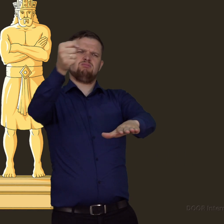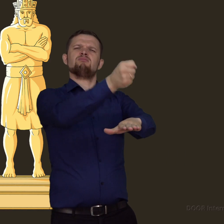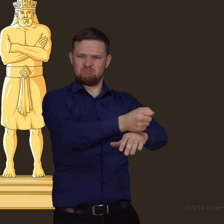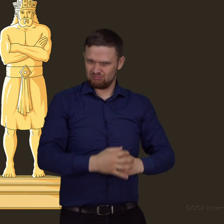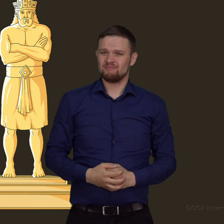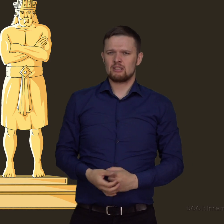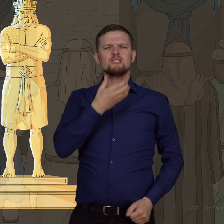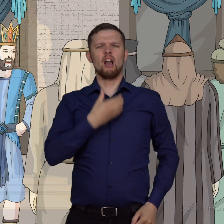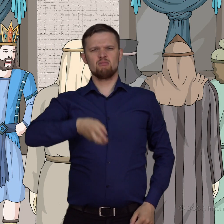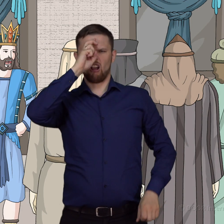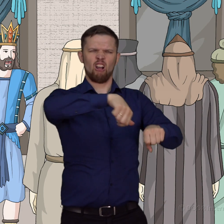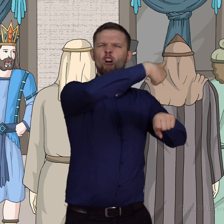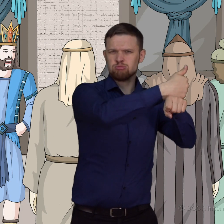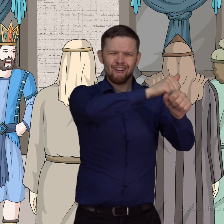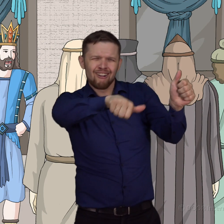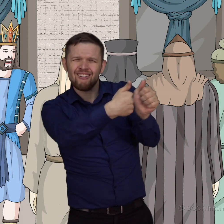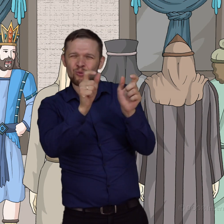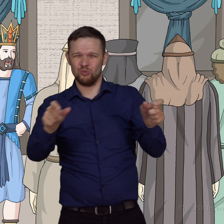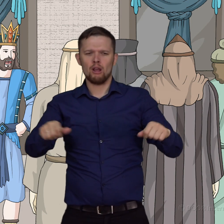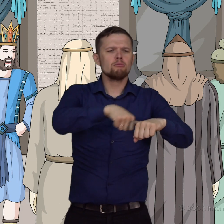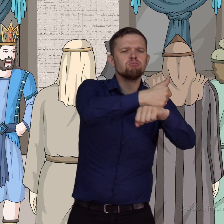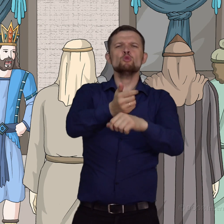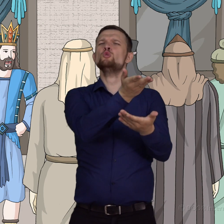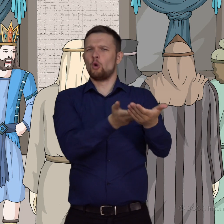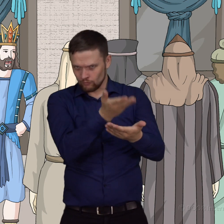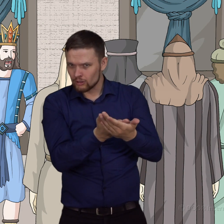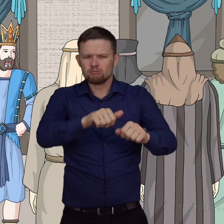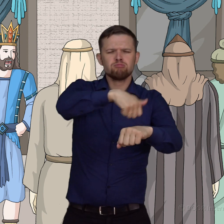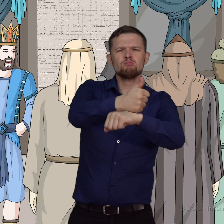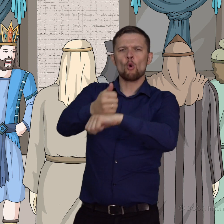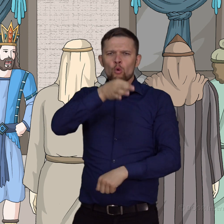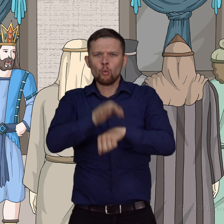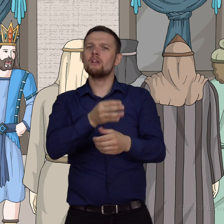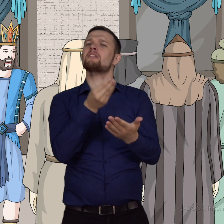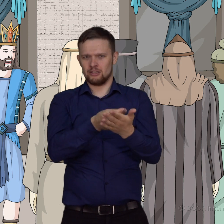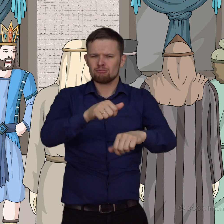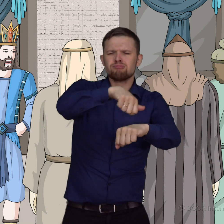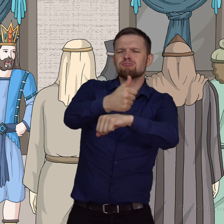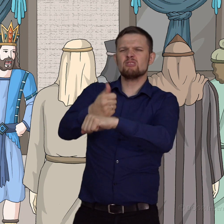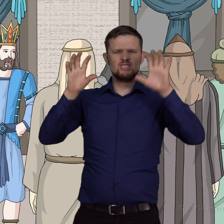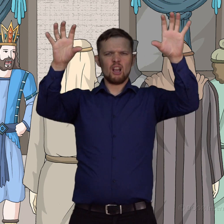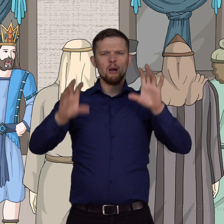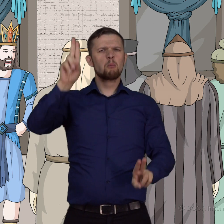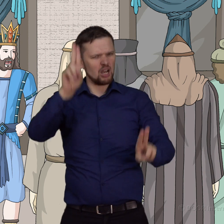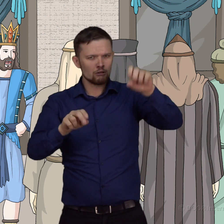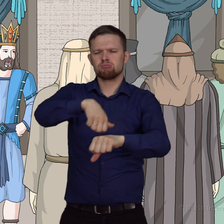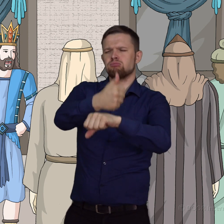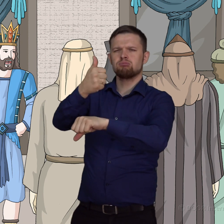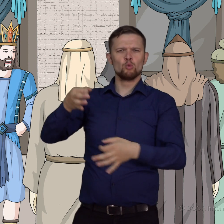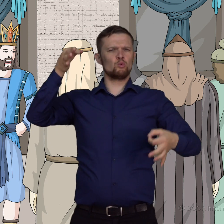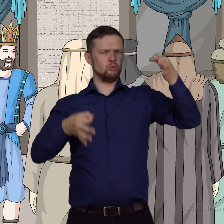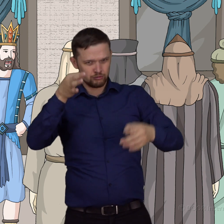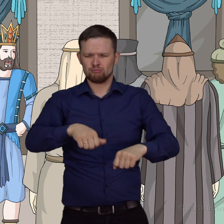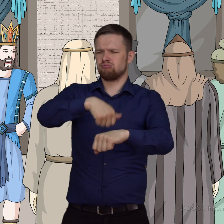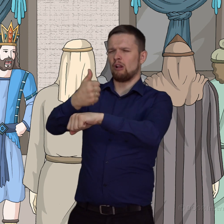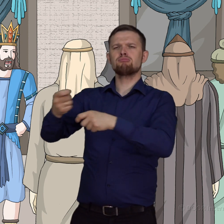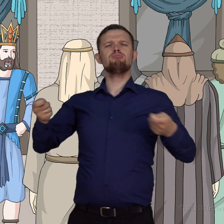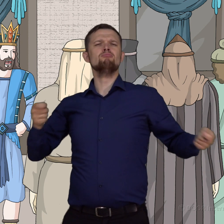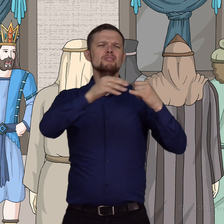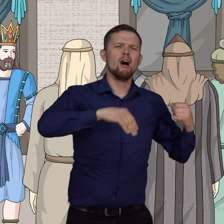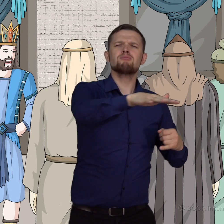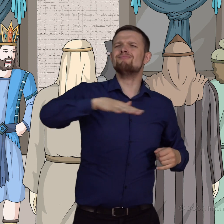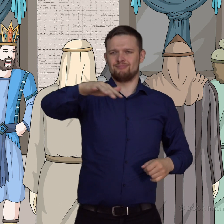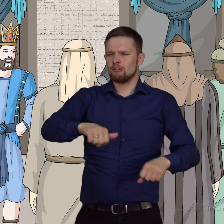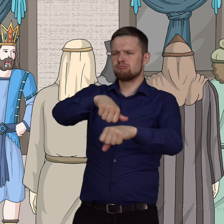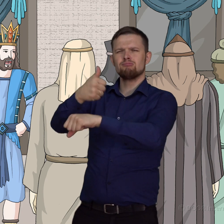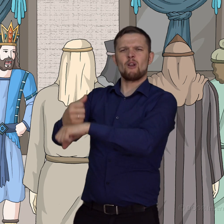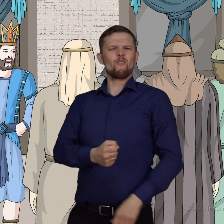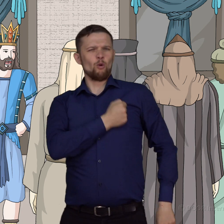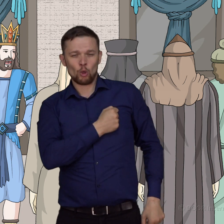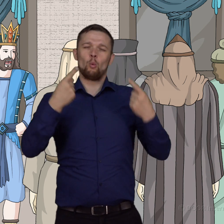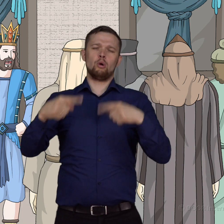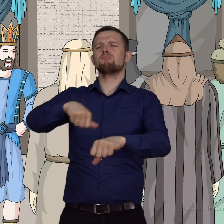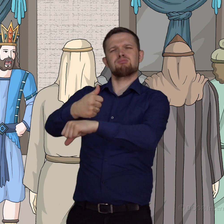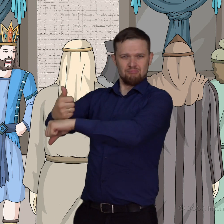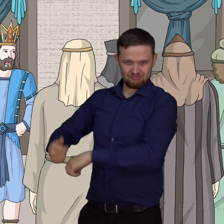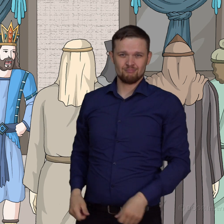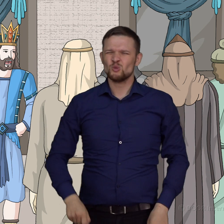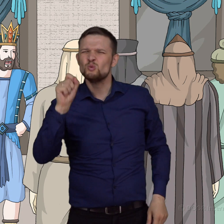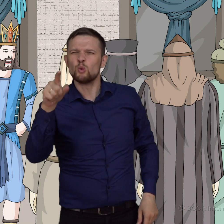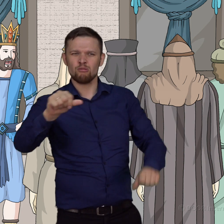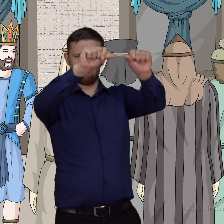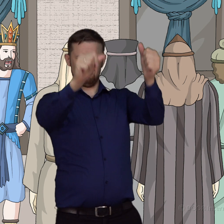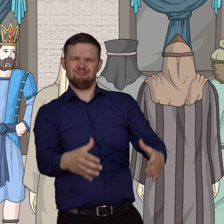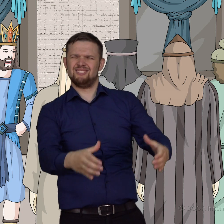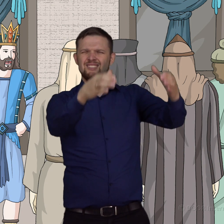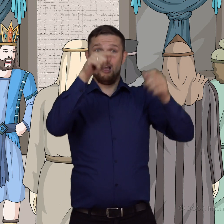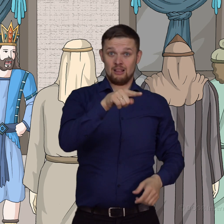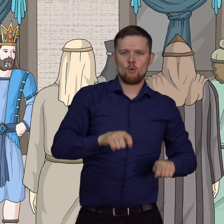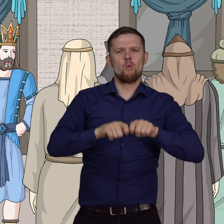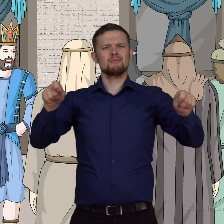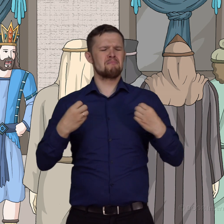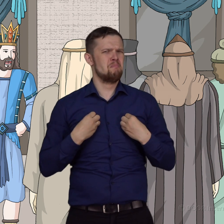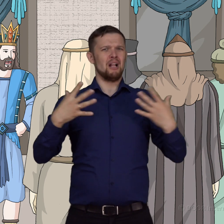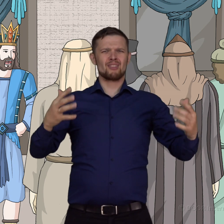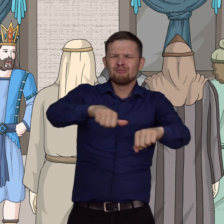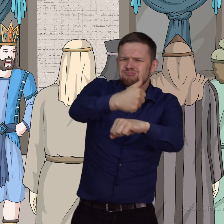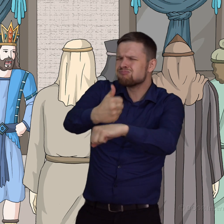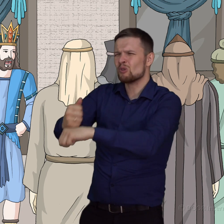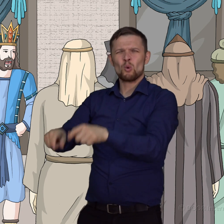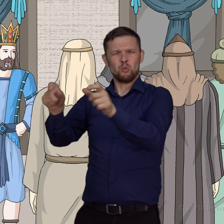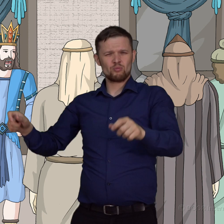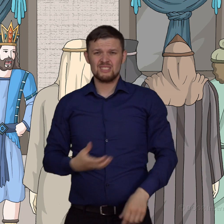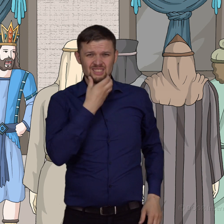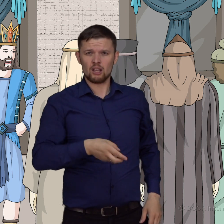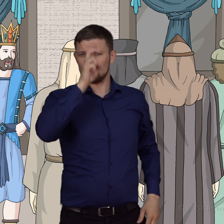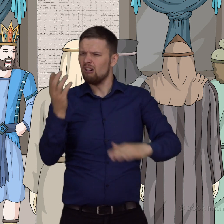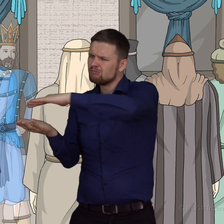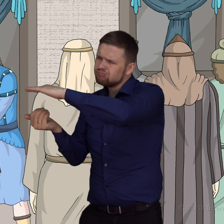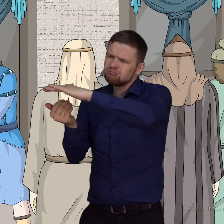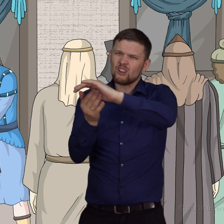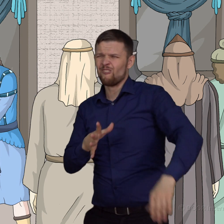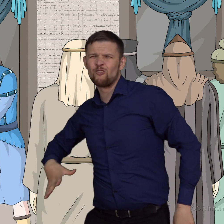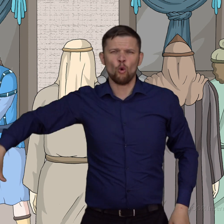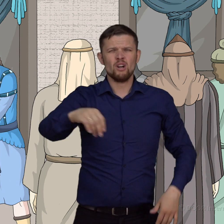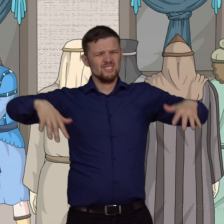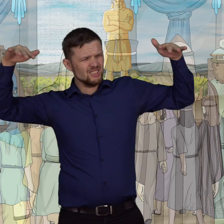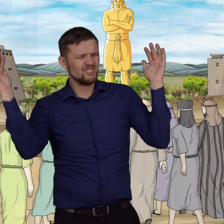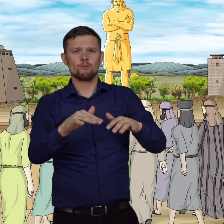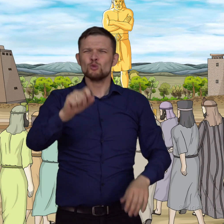Then King Nebuchadnezzar sent word to assemble the satraps, prefects, governors, advisers, treasurers, judges, magistrates, and all the other officials of the provinces to attend the dedication of the statue he had set up.